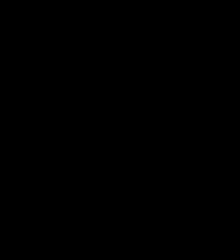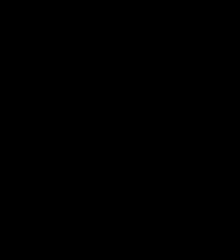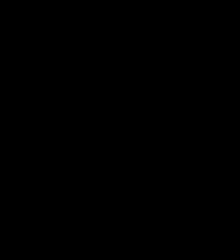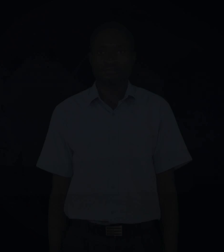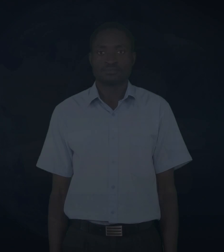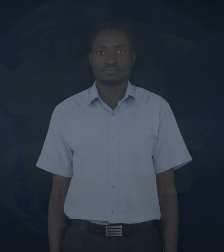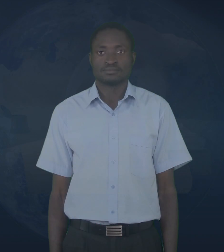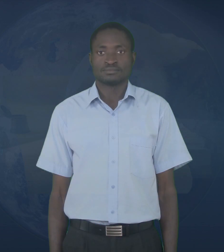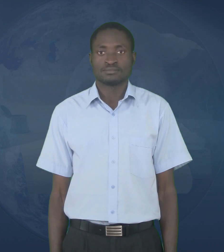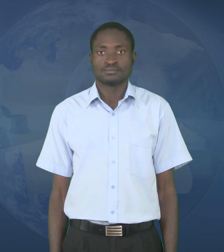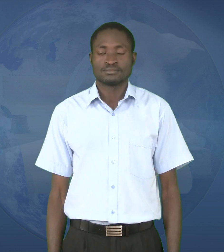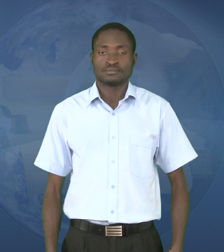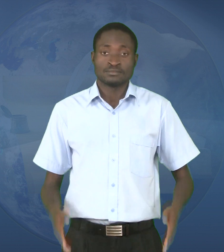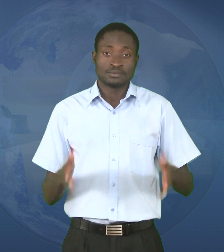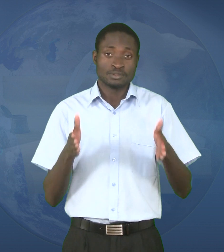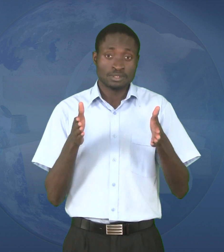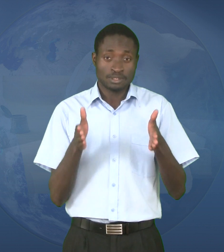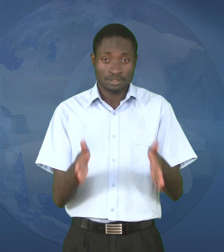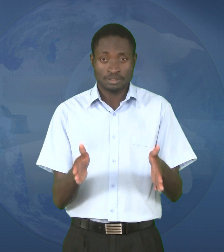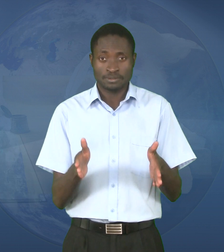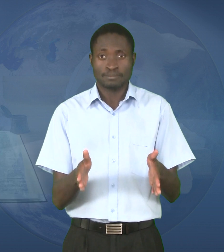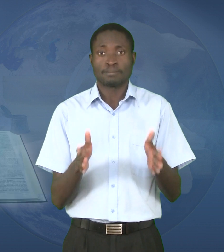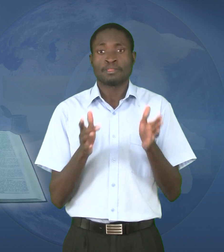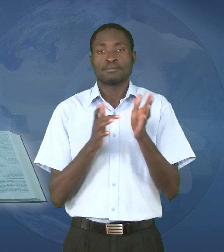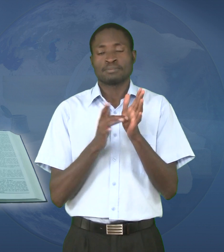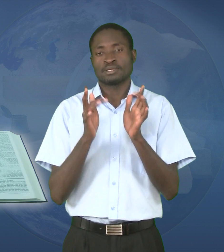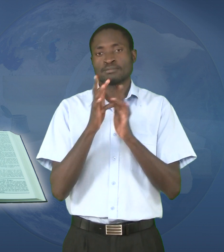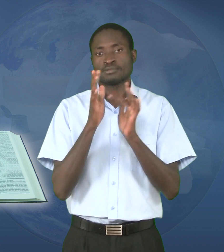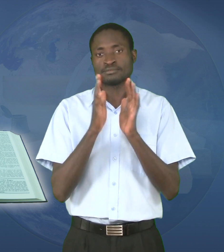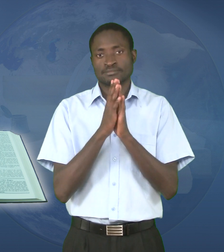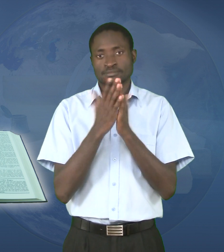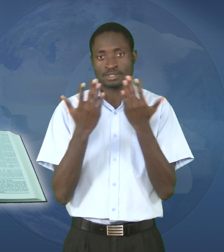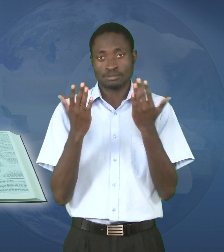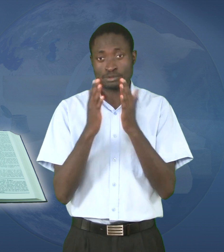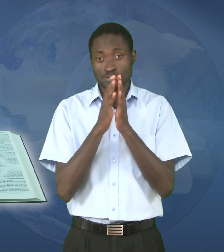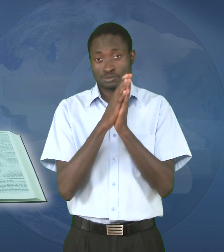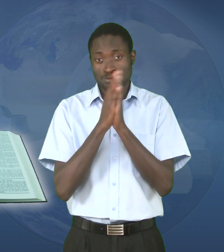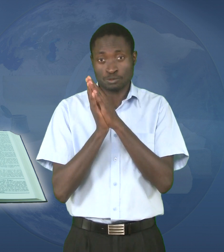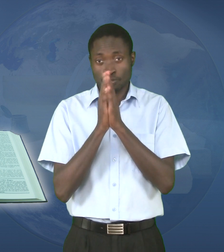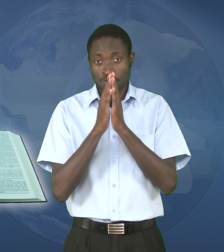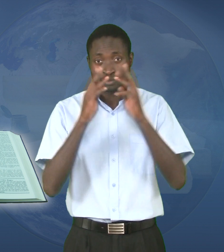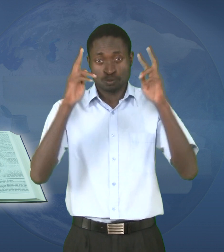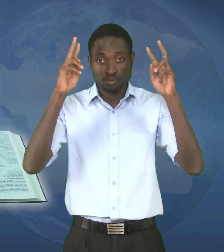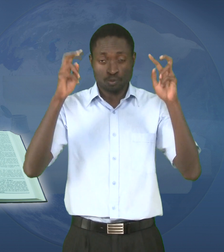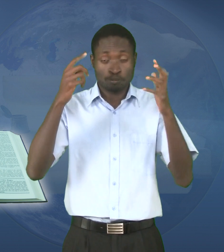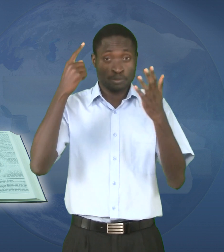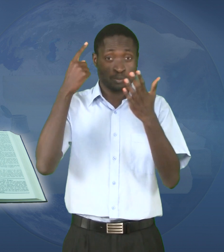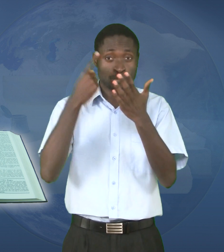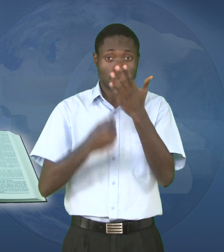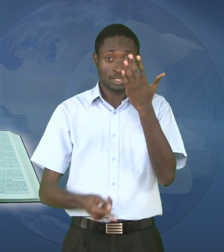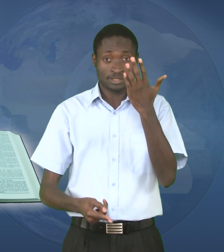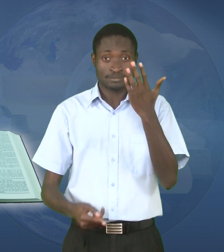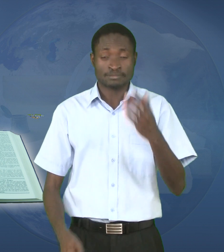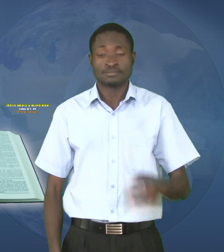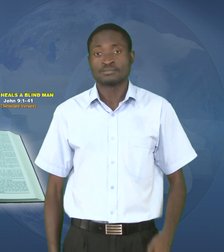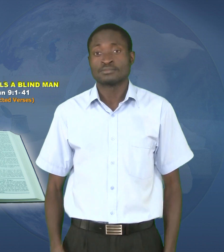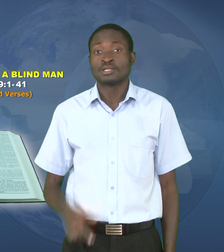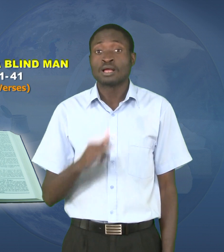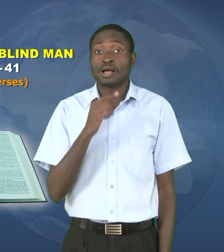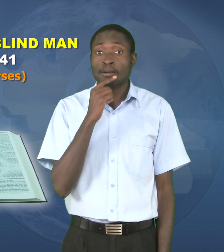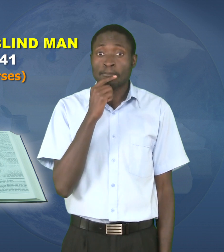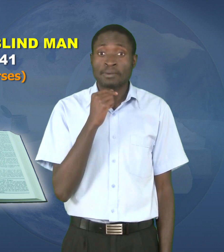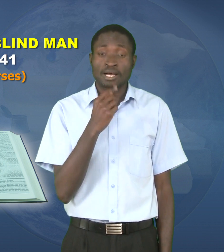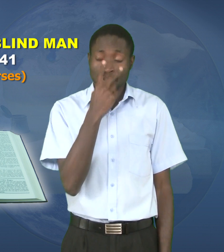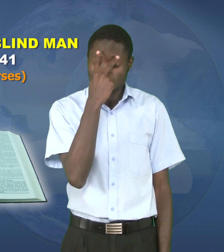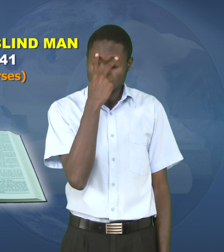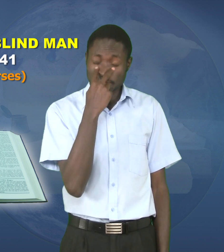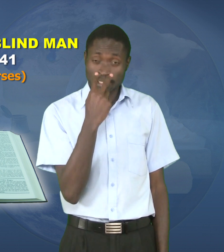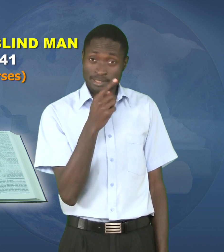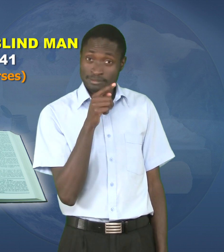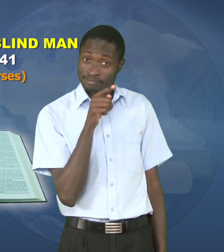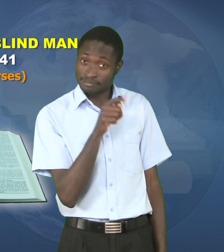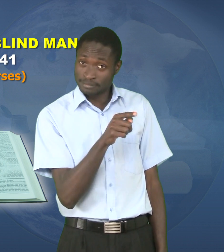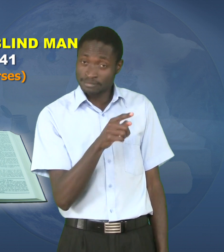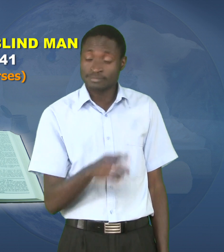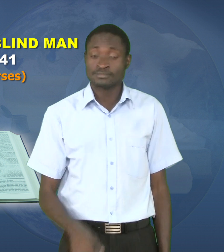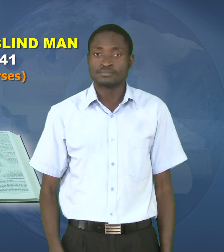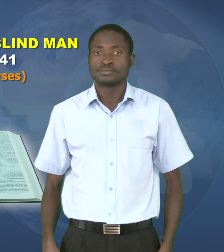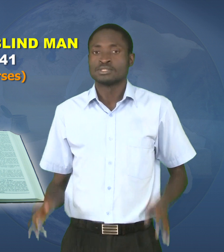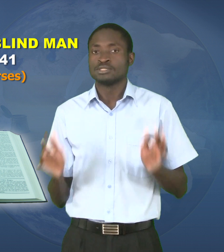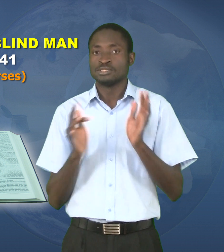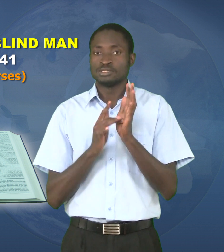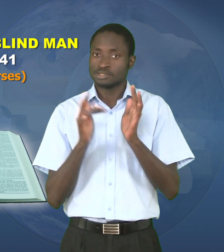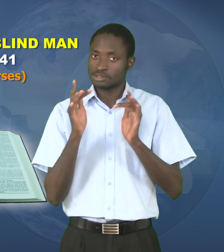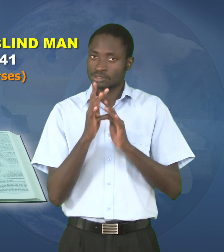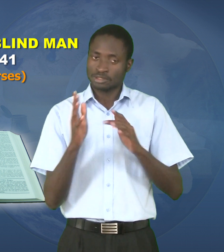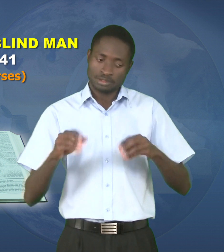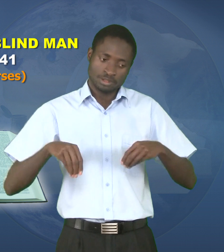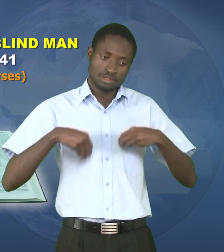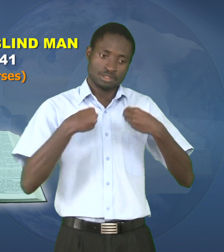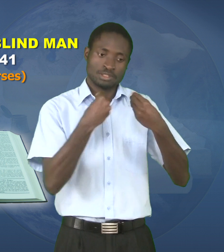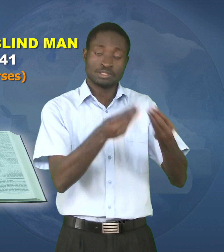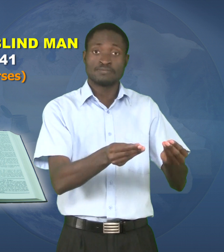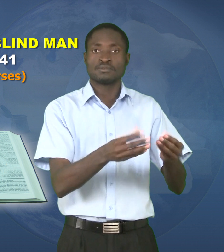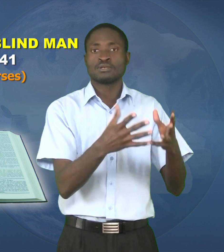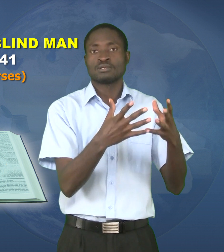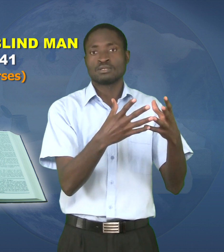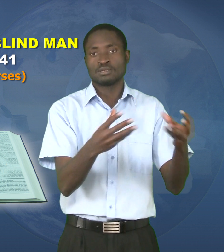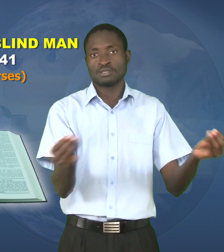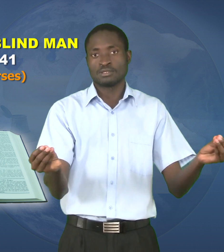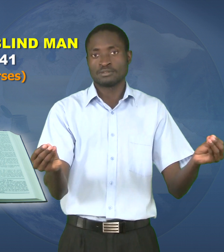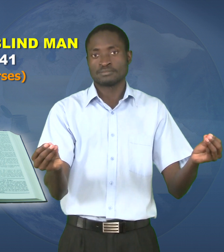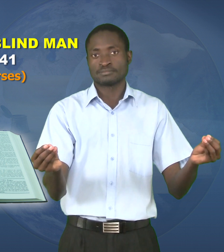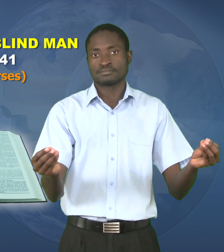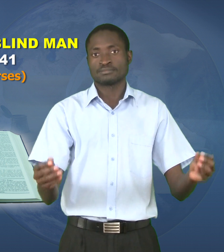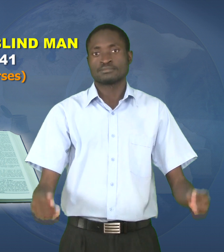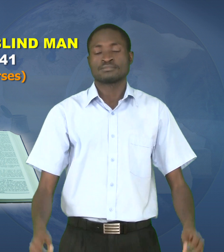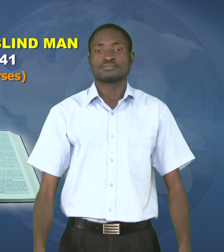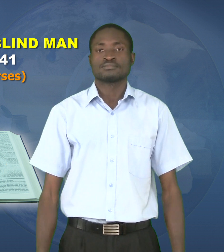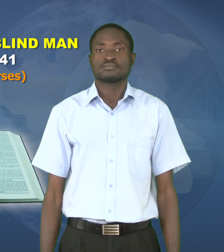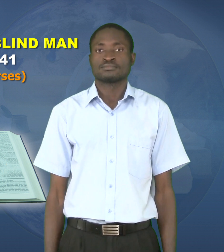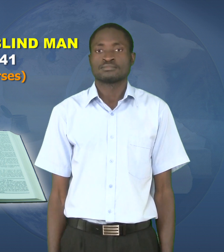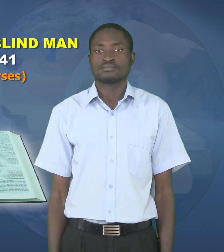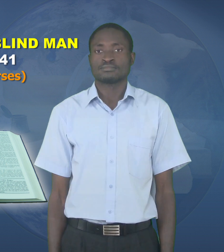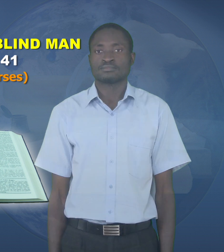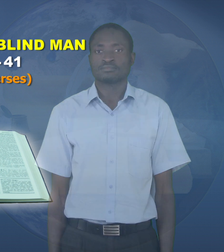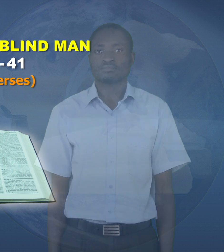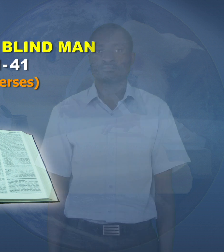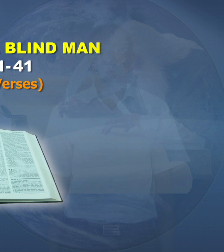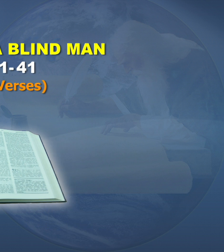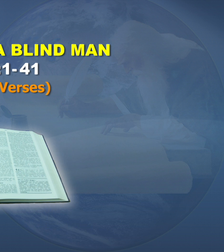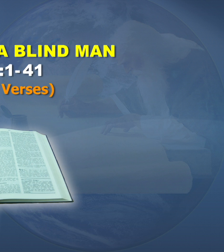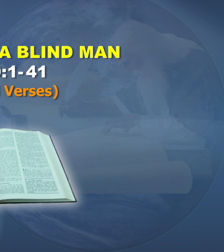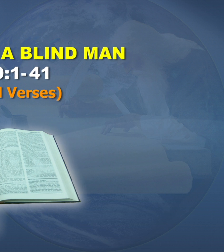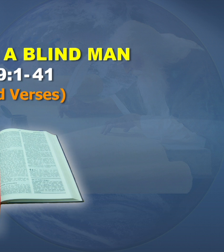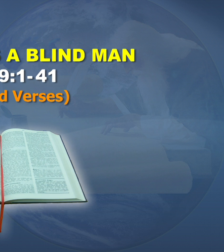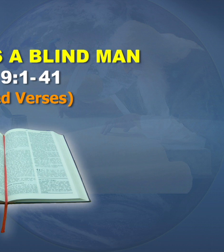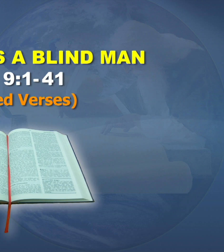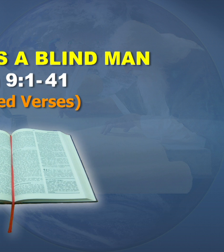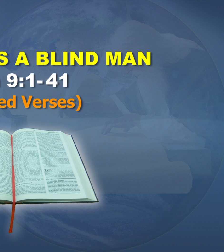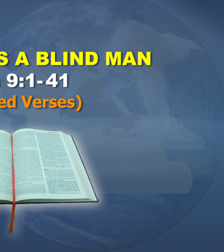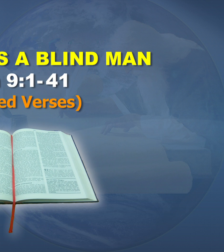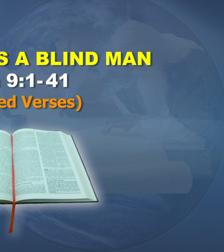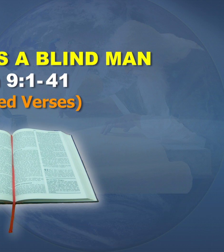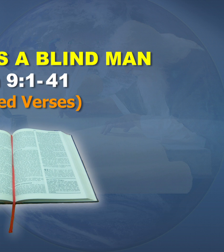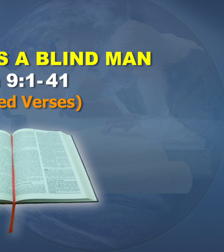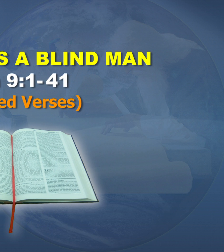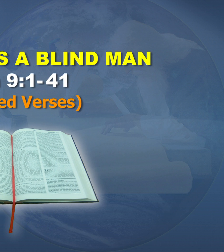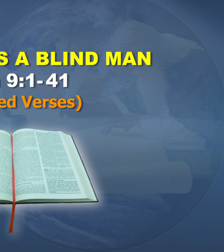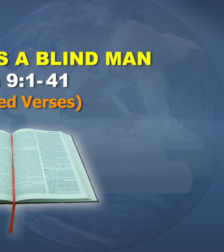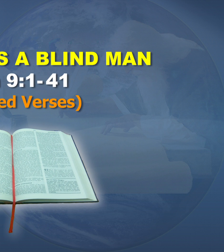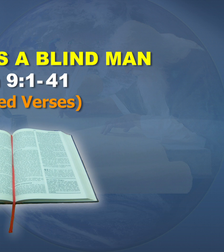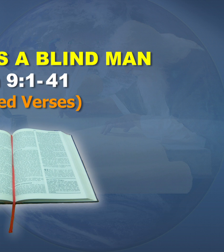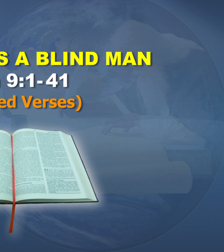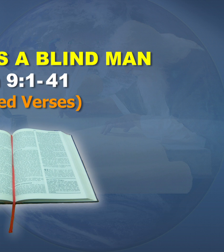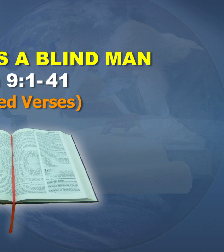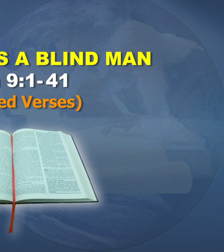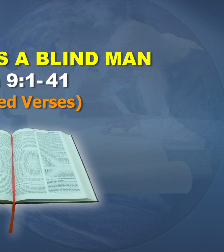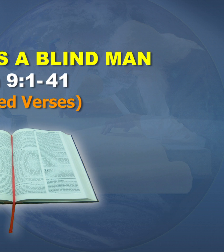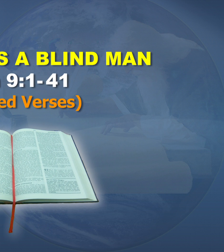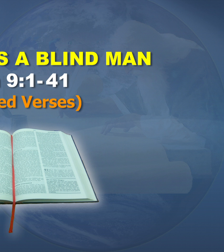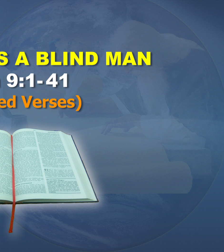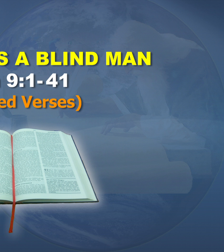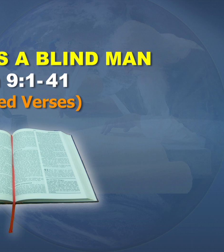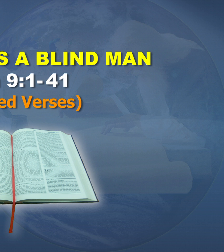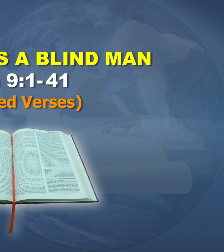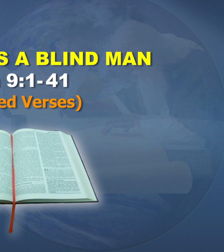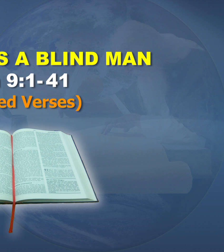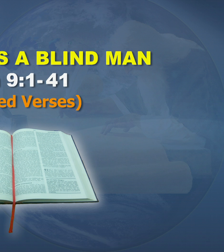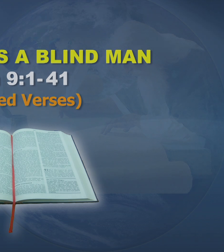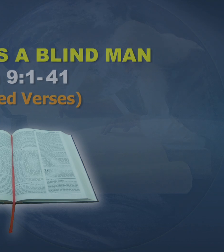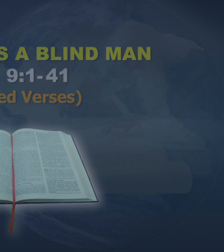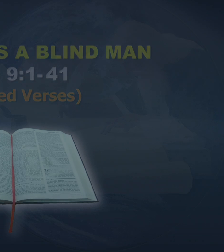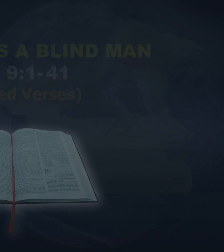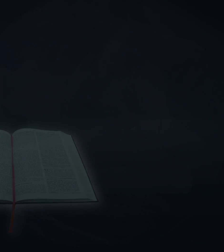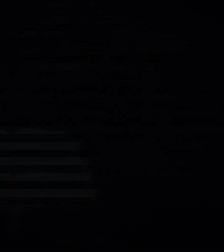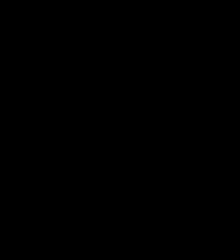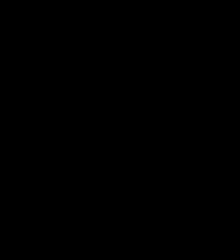Jesus heals blind man